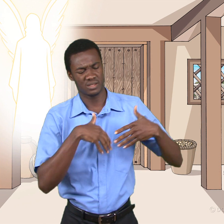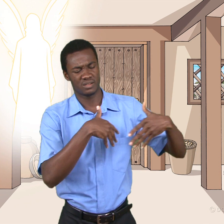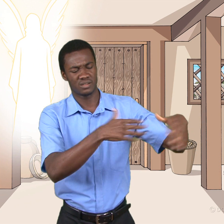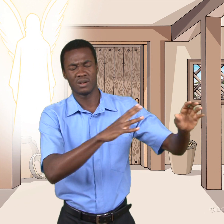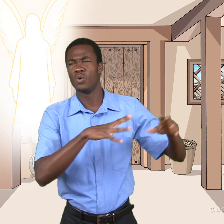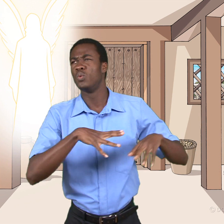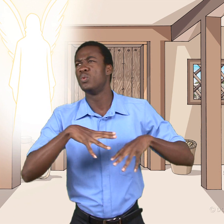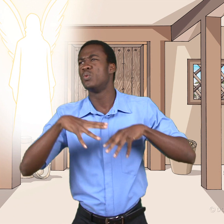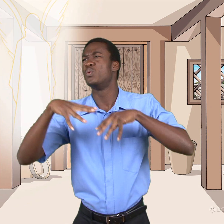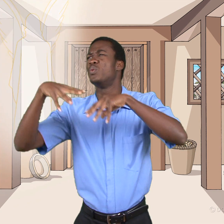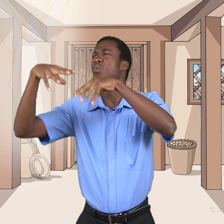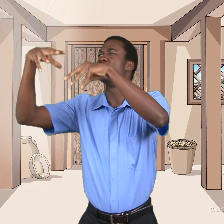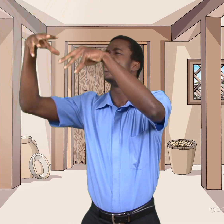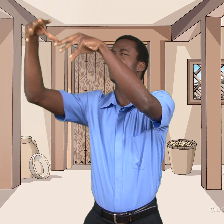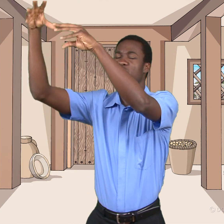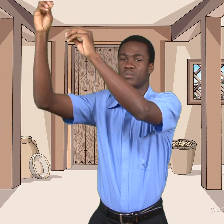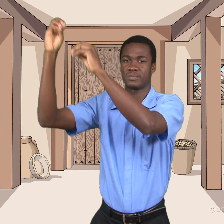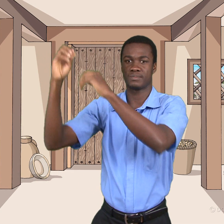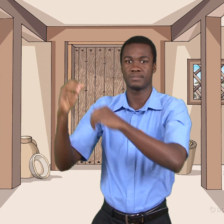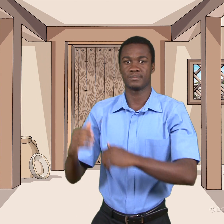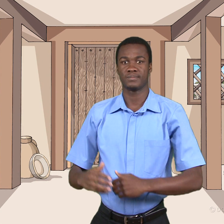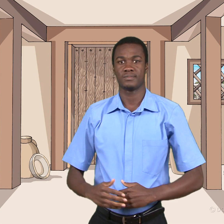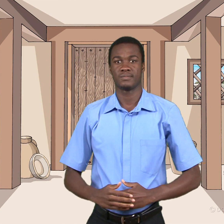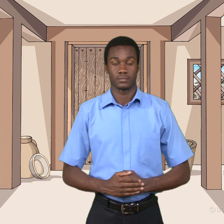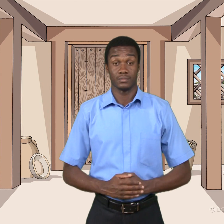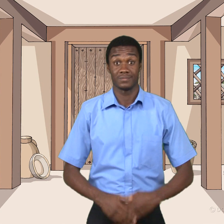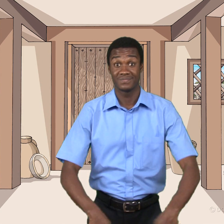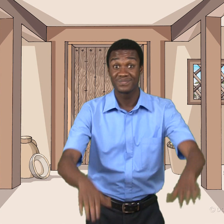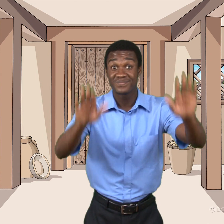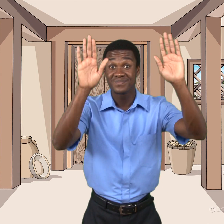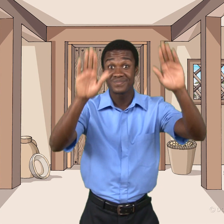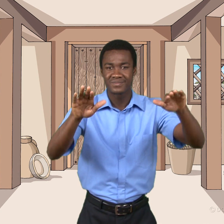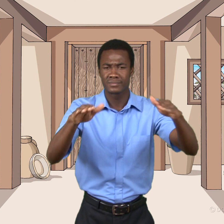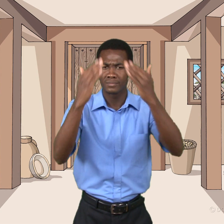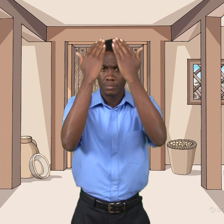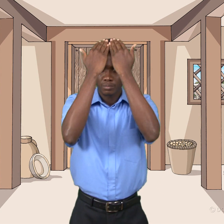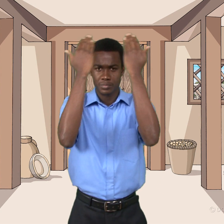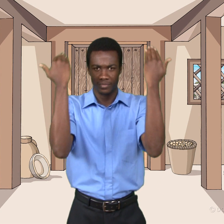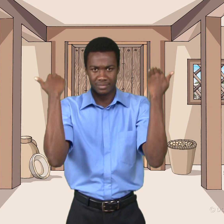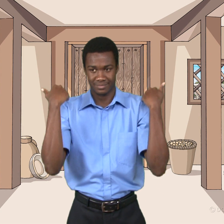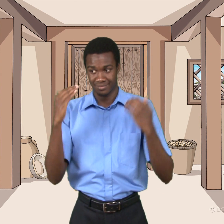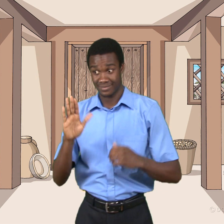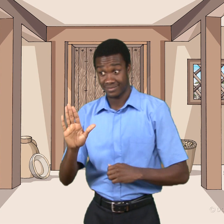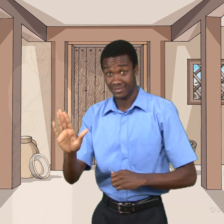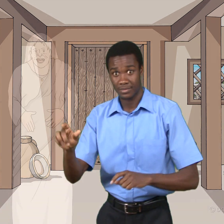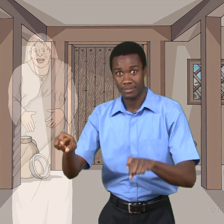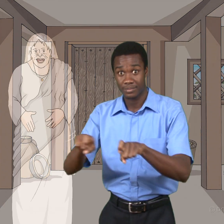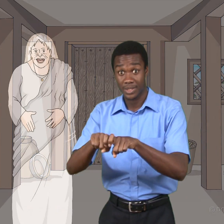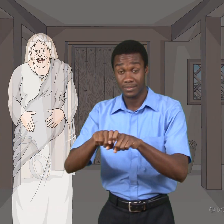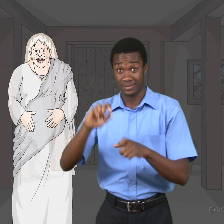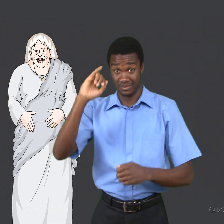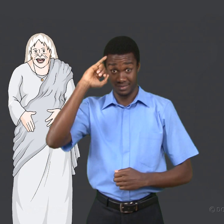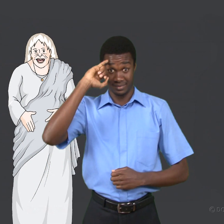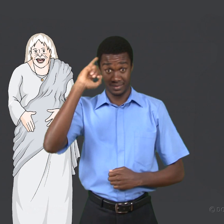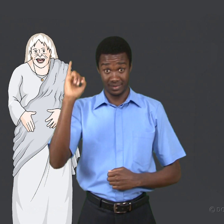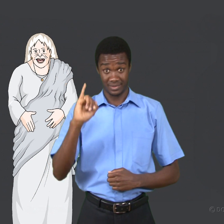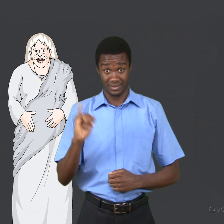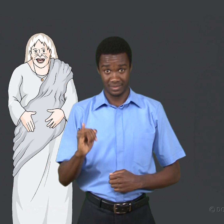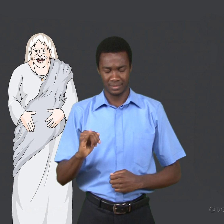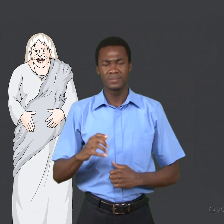Then the angel left her.